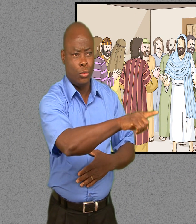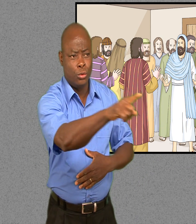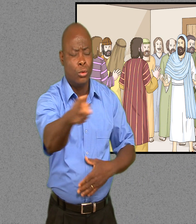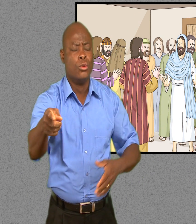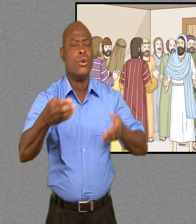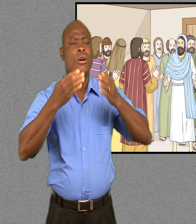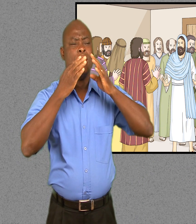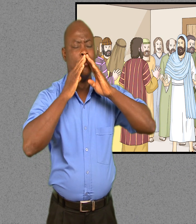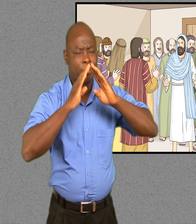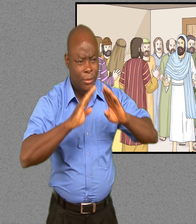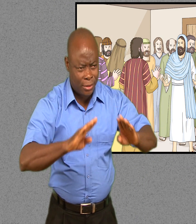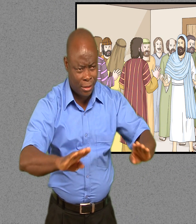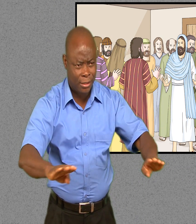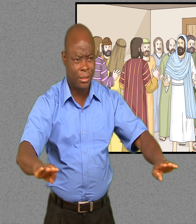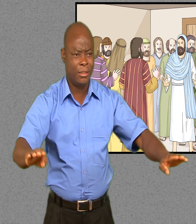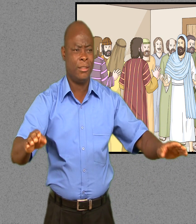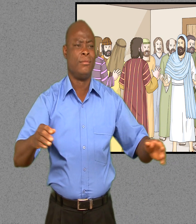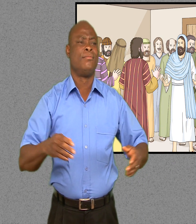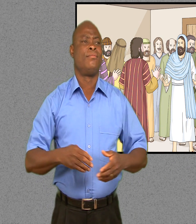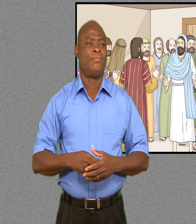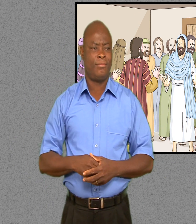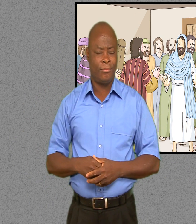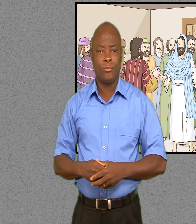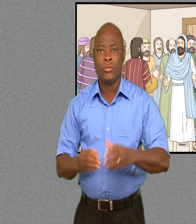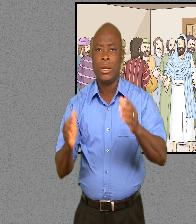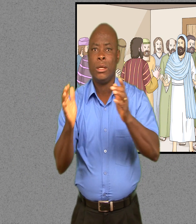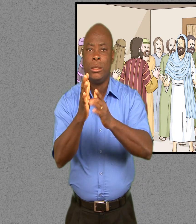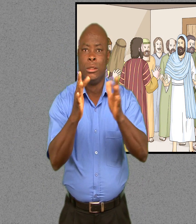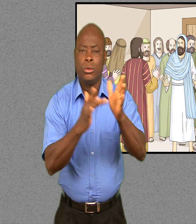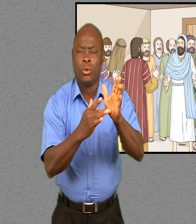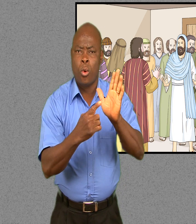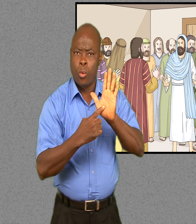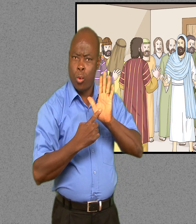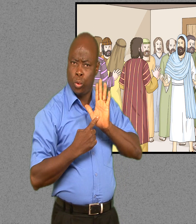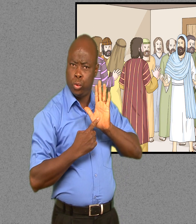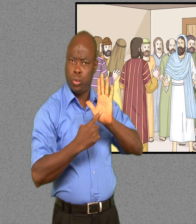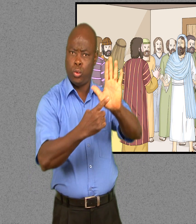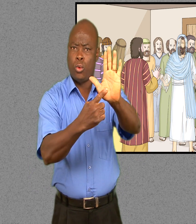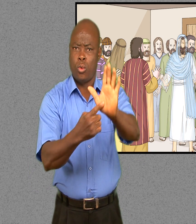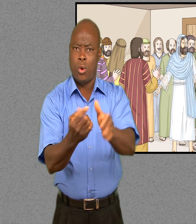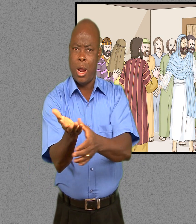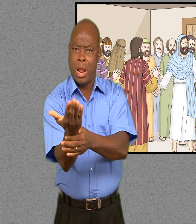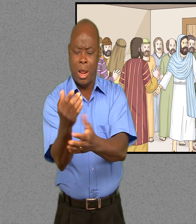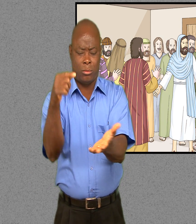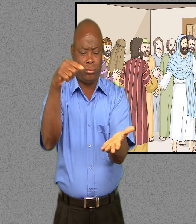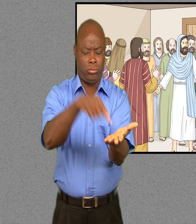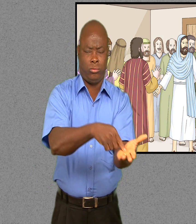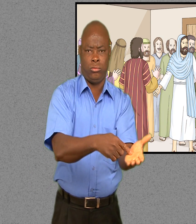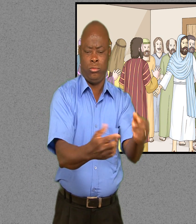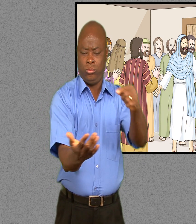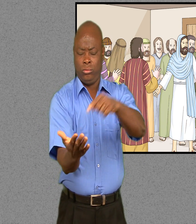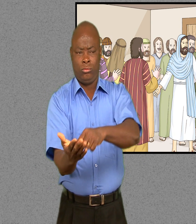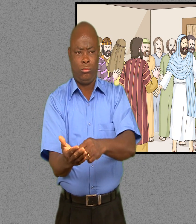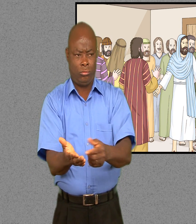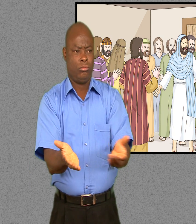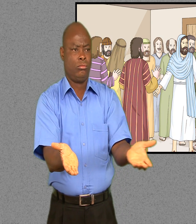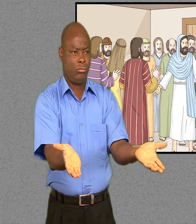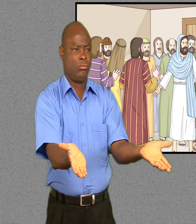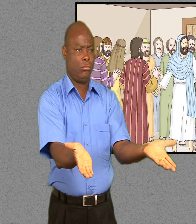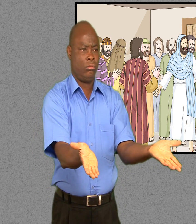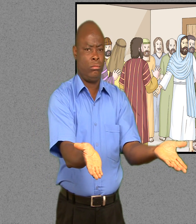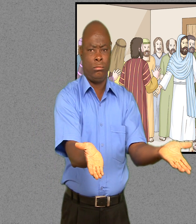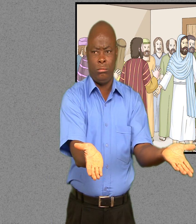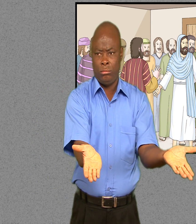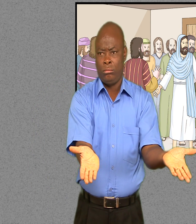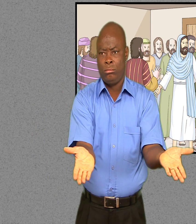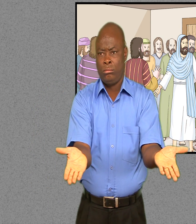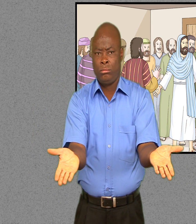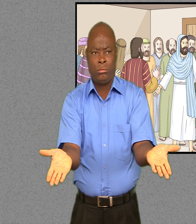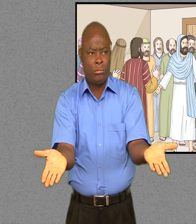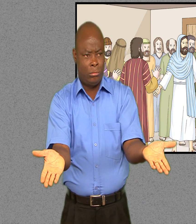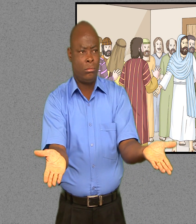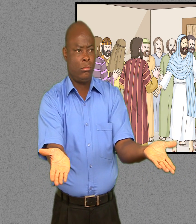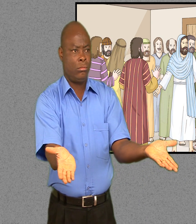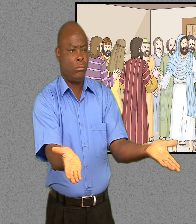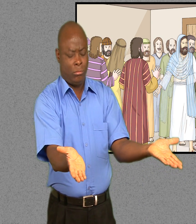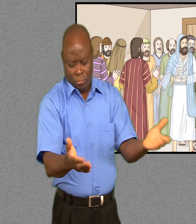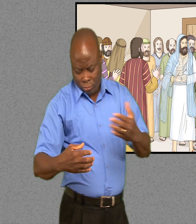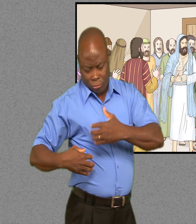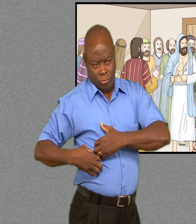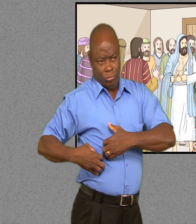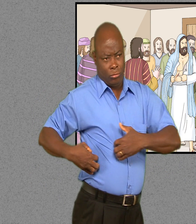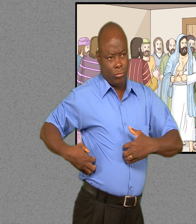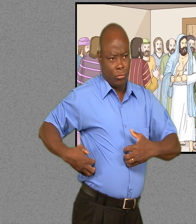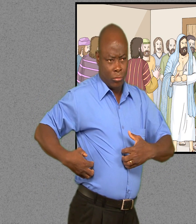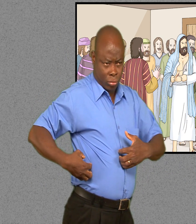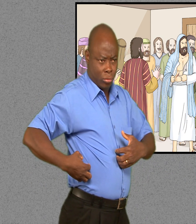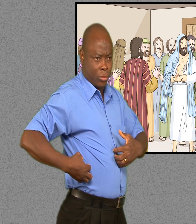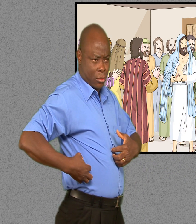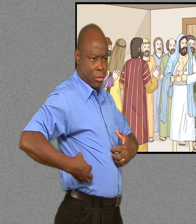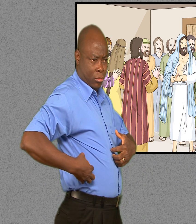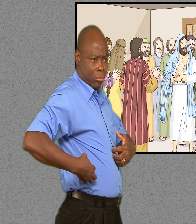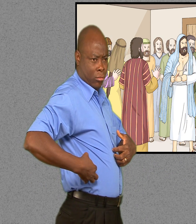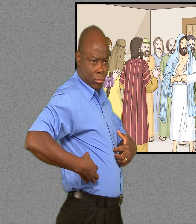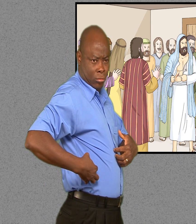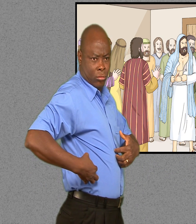“Peace be with you!” He said to them.